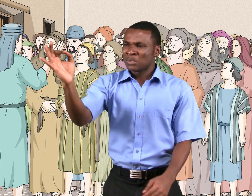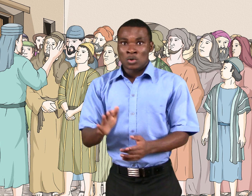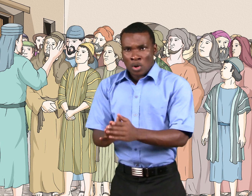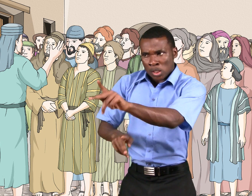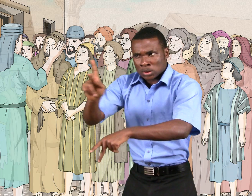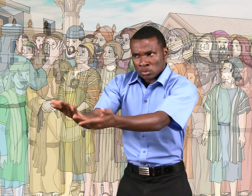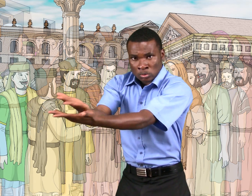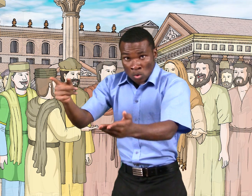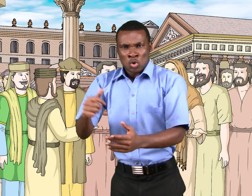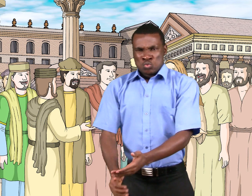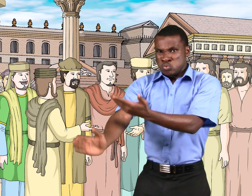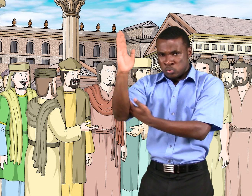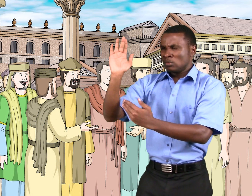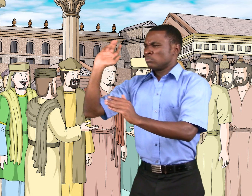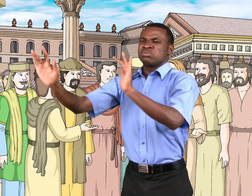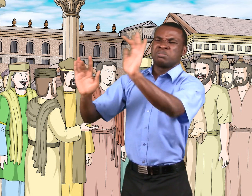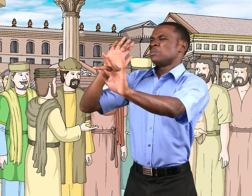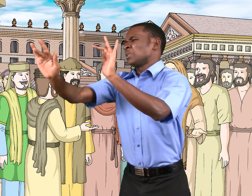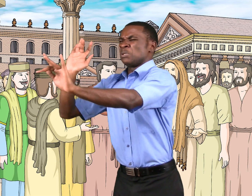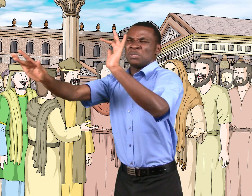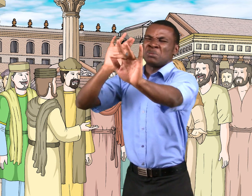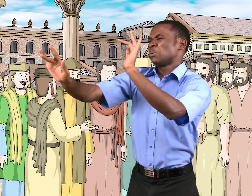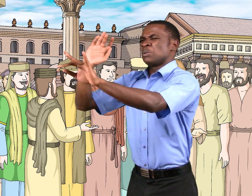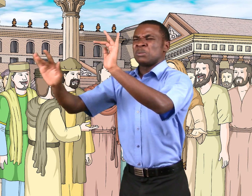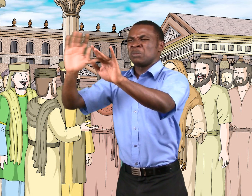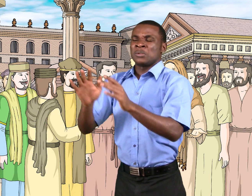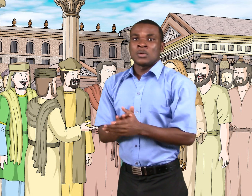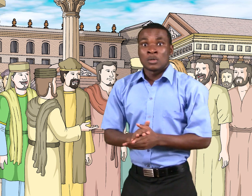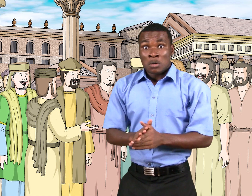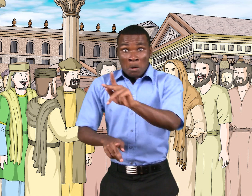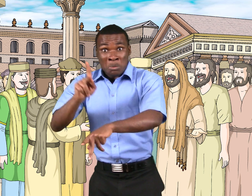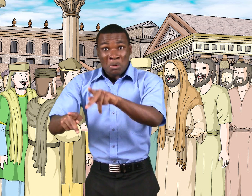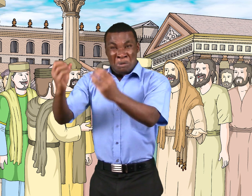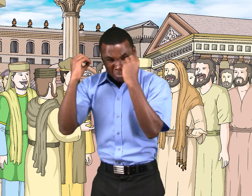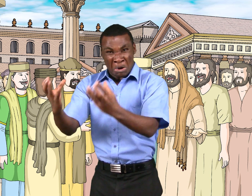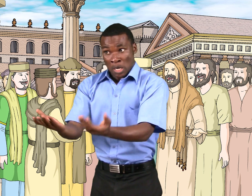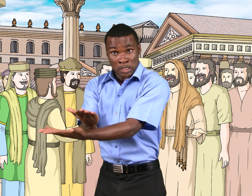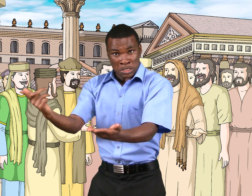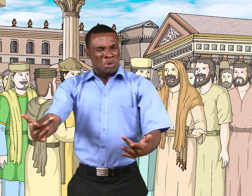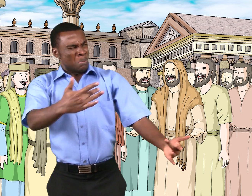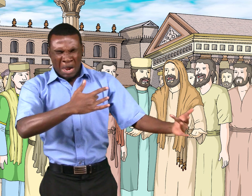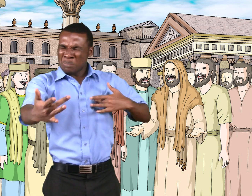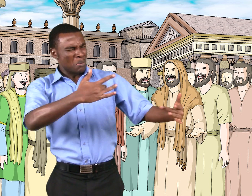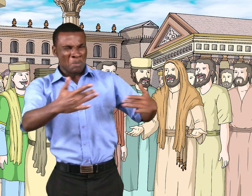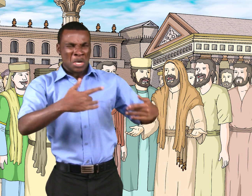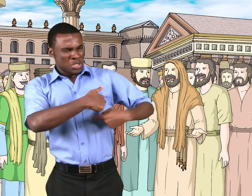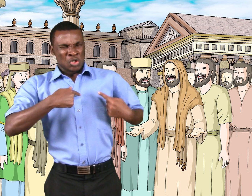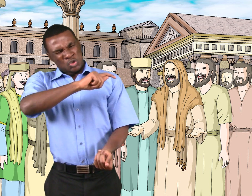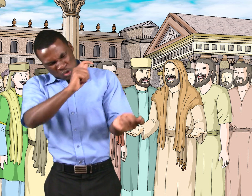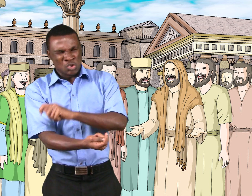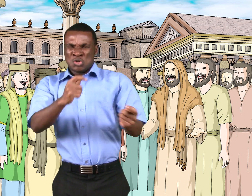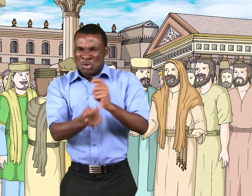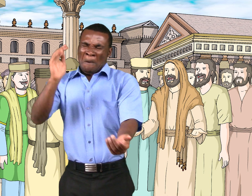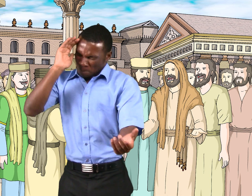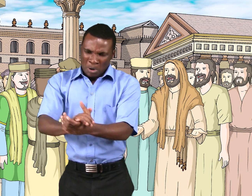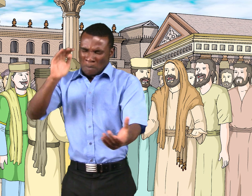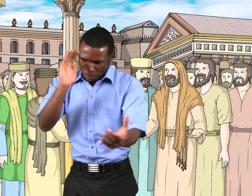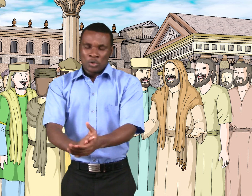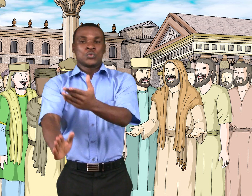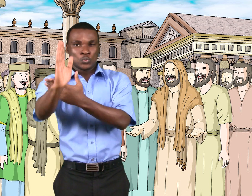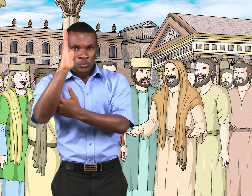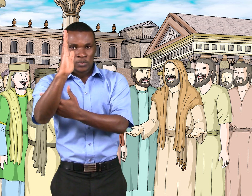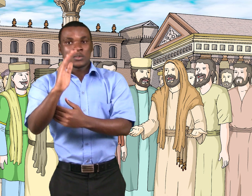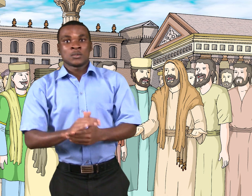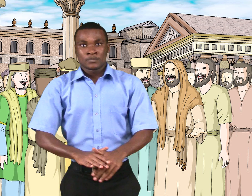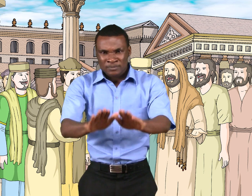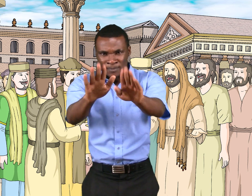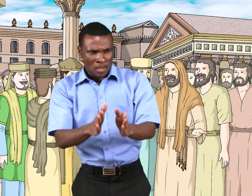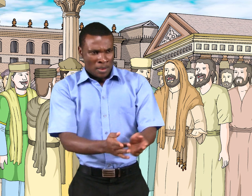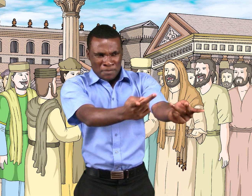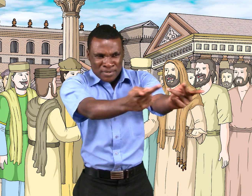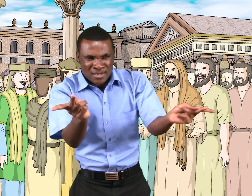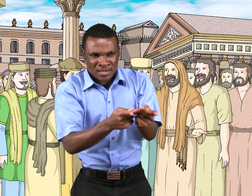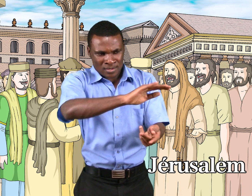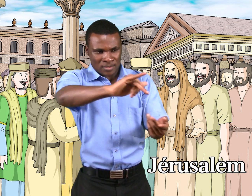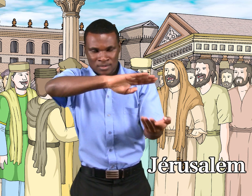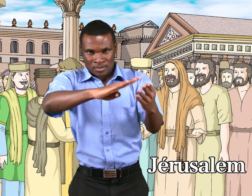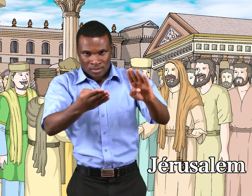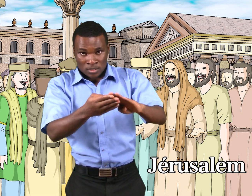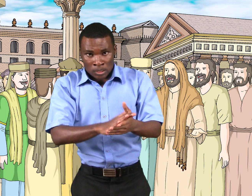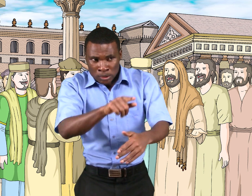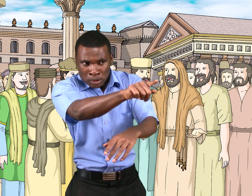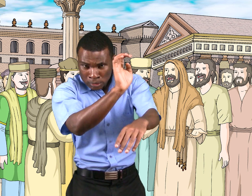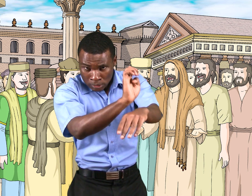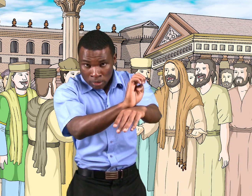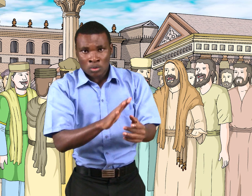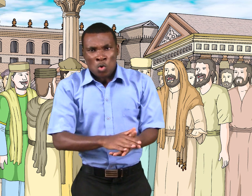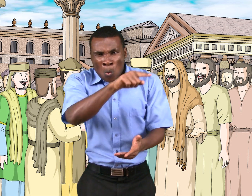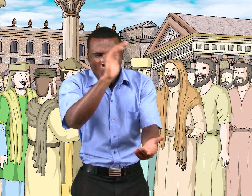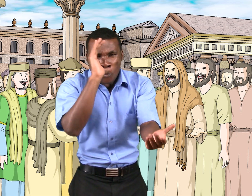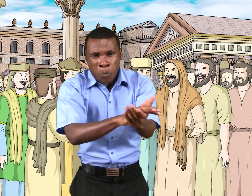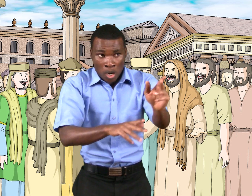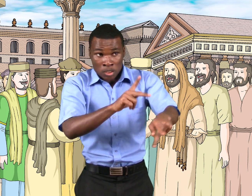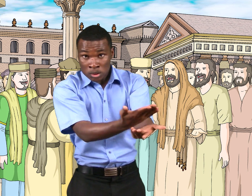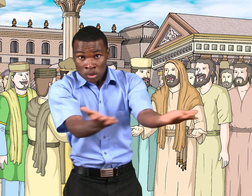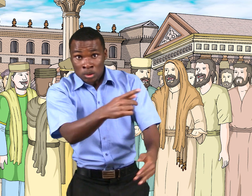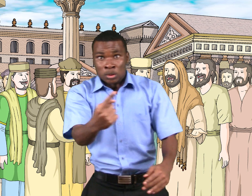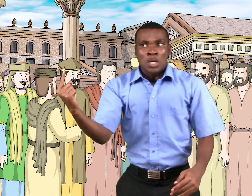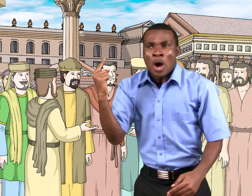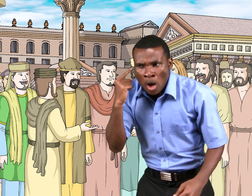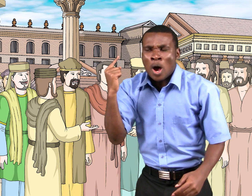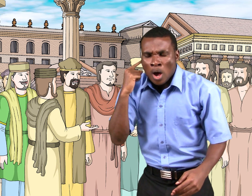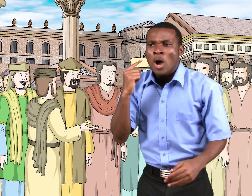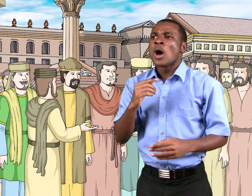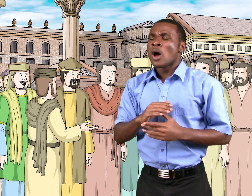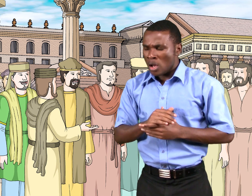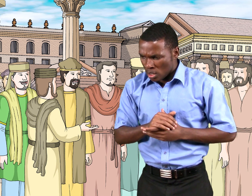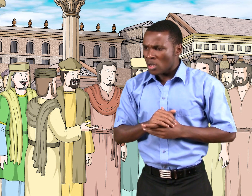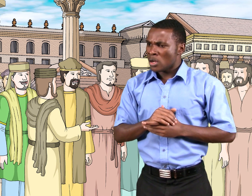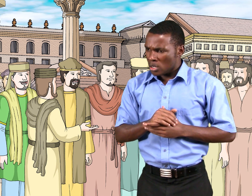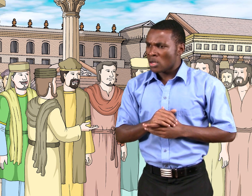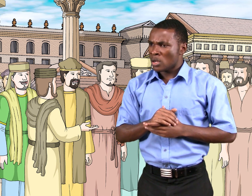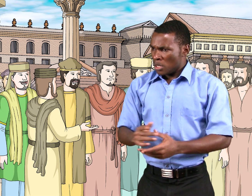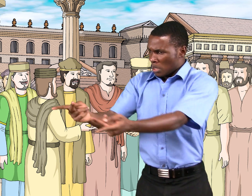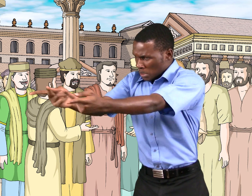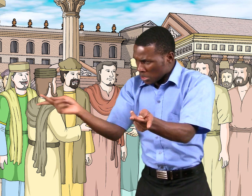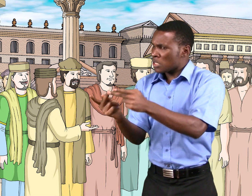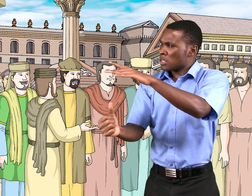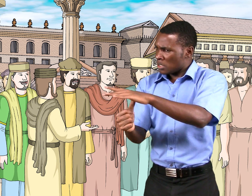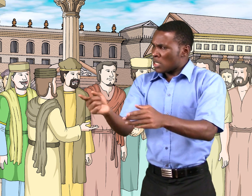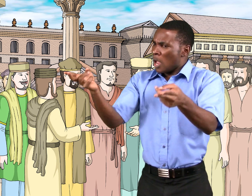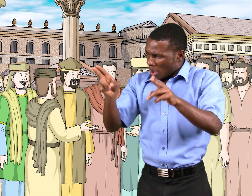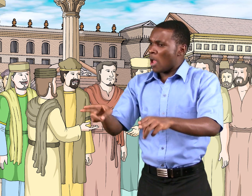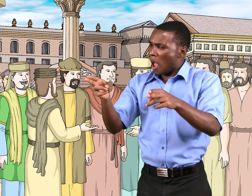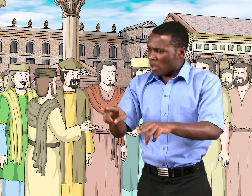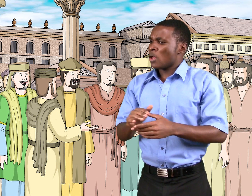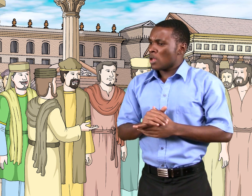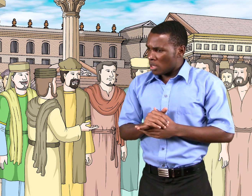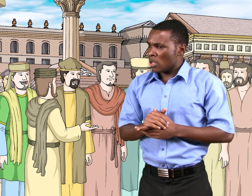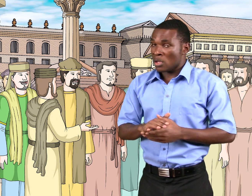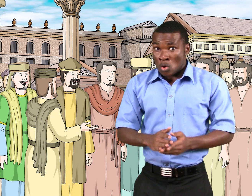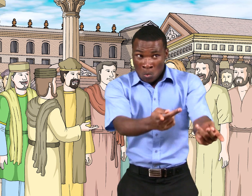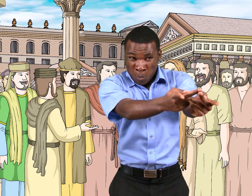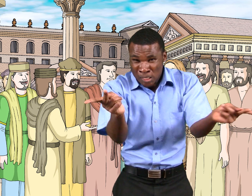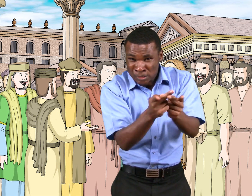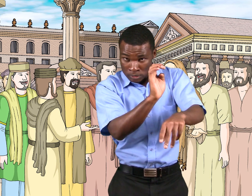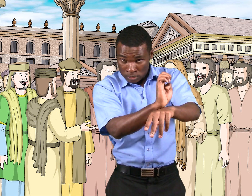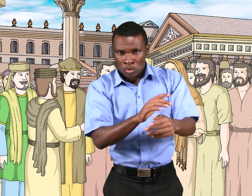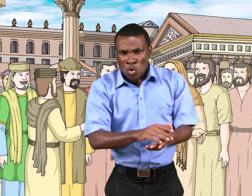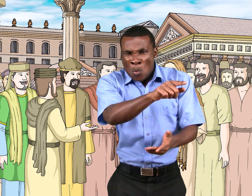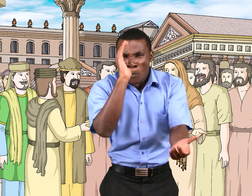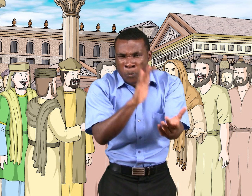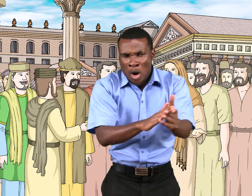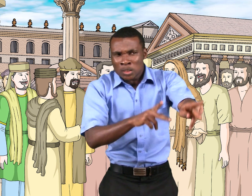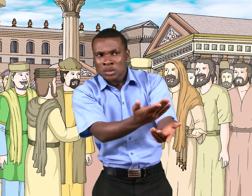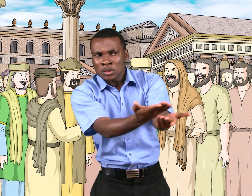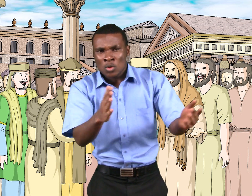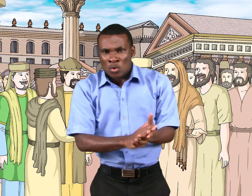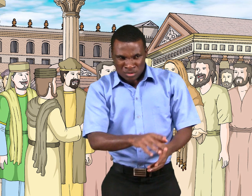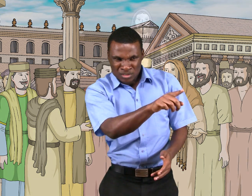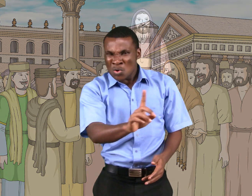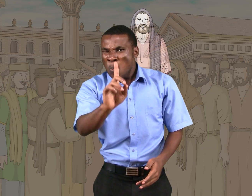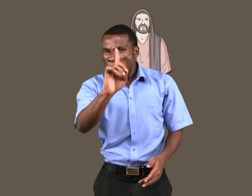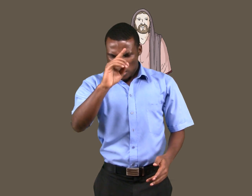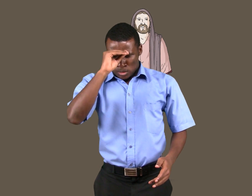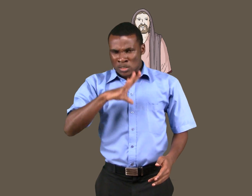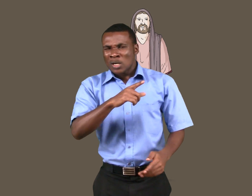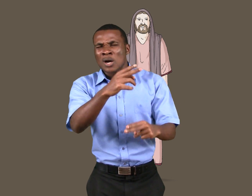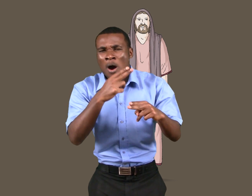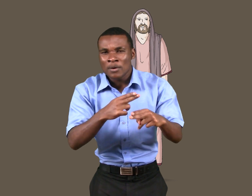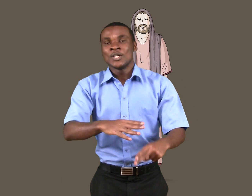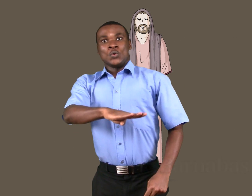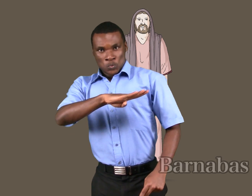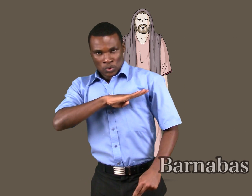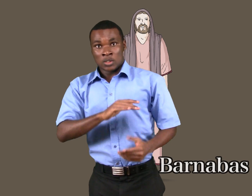The hand of the Lord was with them, and a great number of people believed and turned to the Lord.